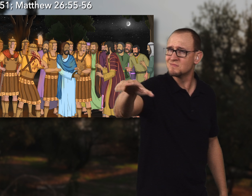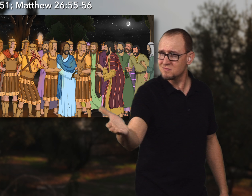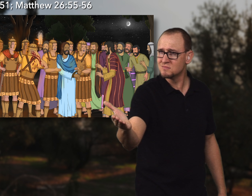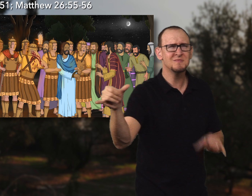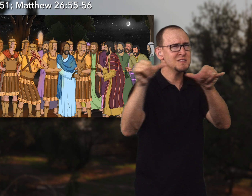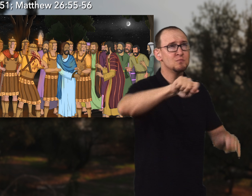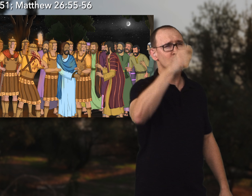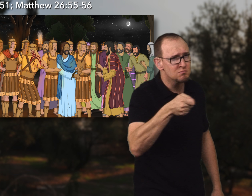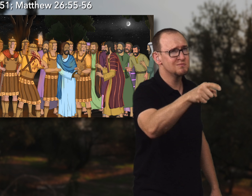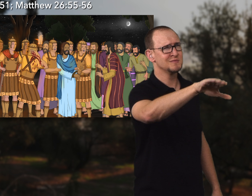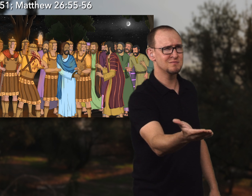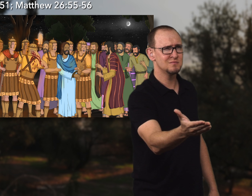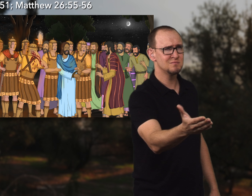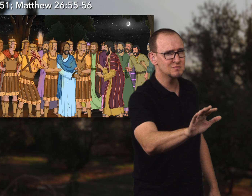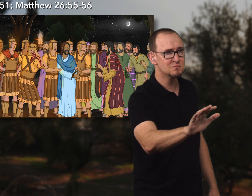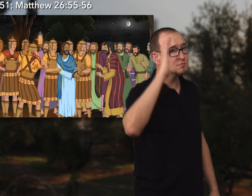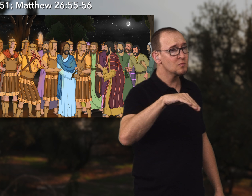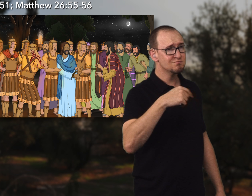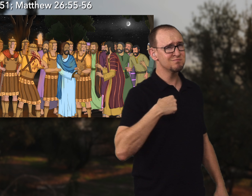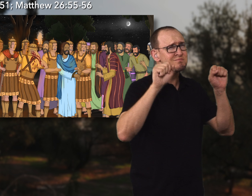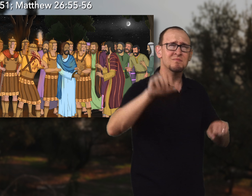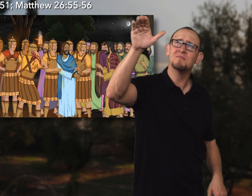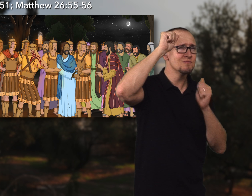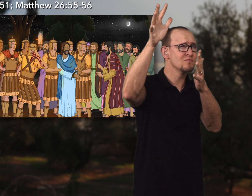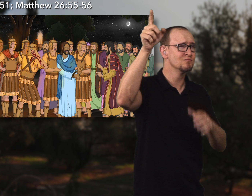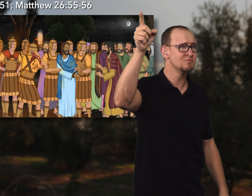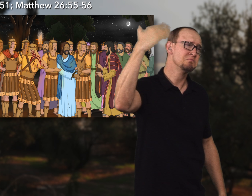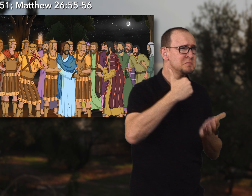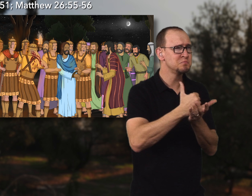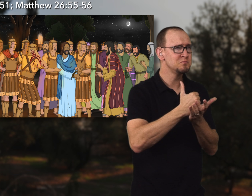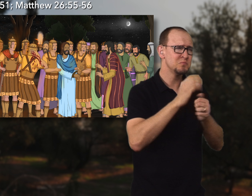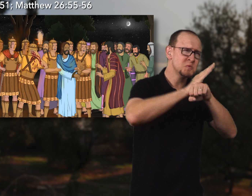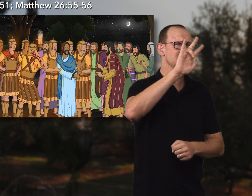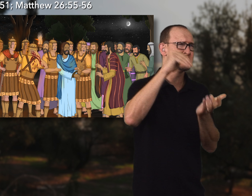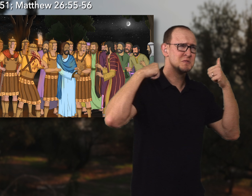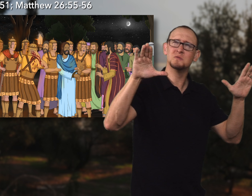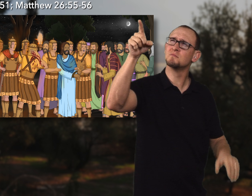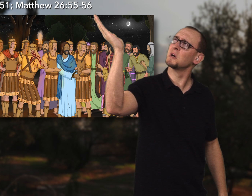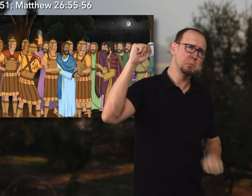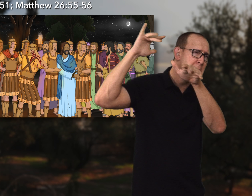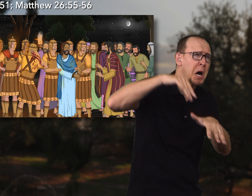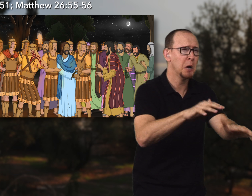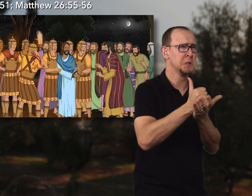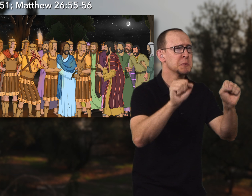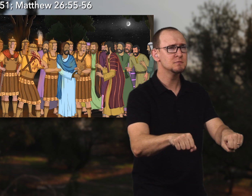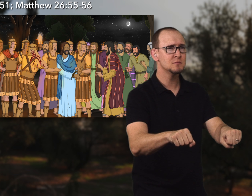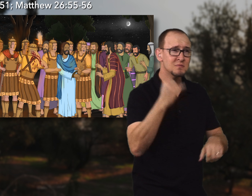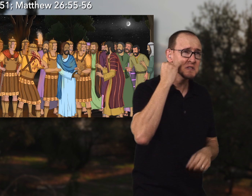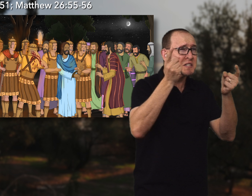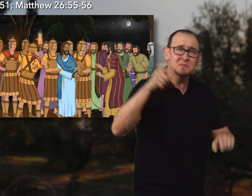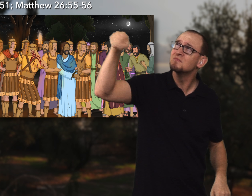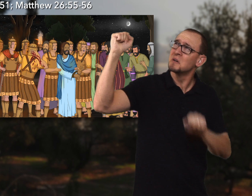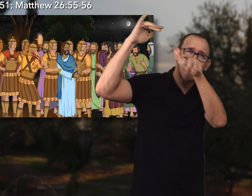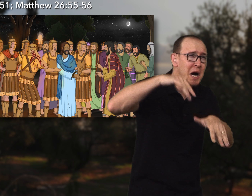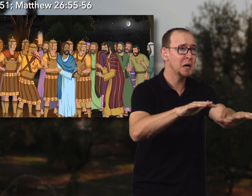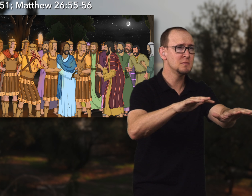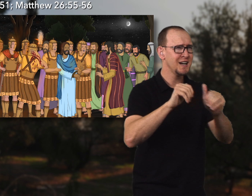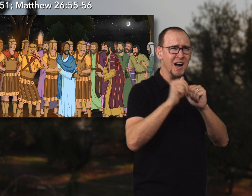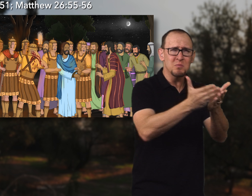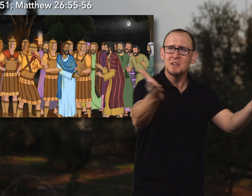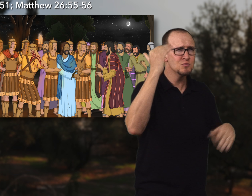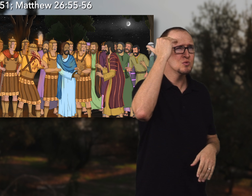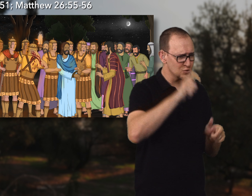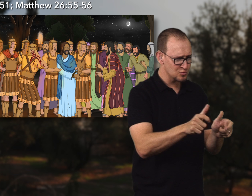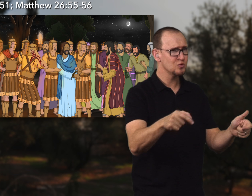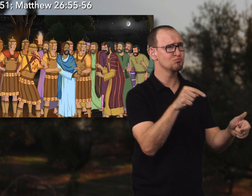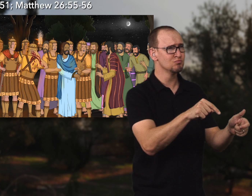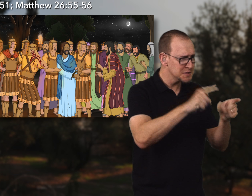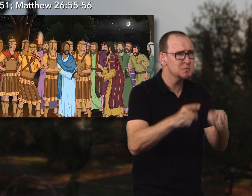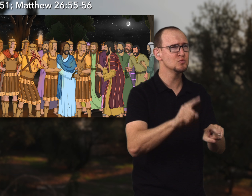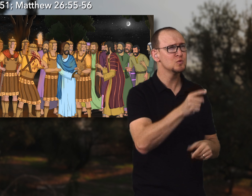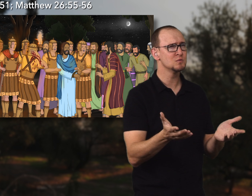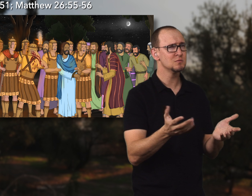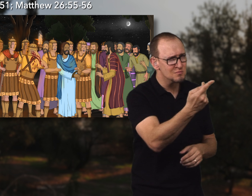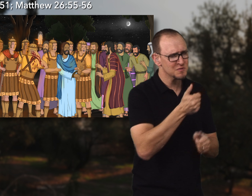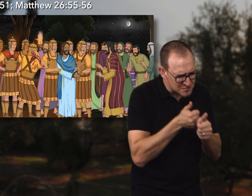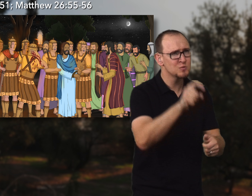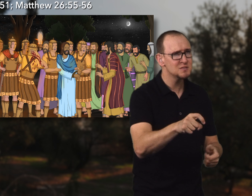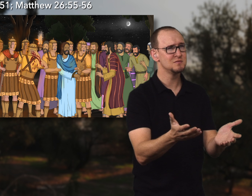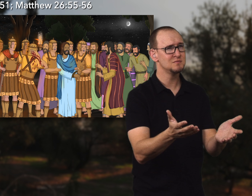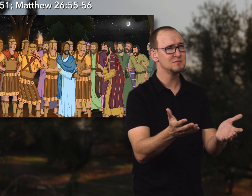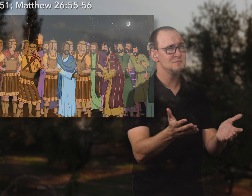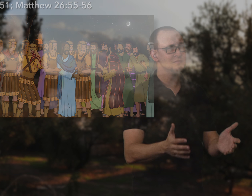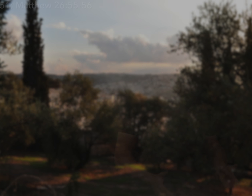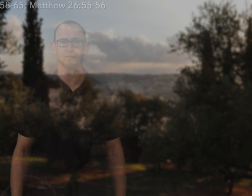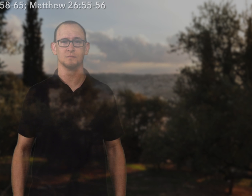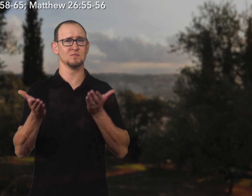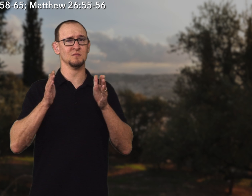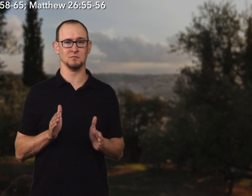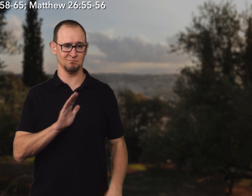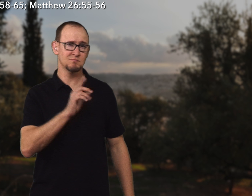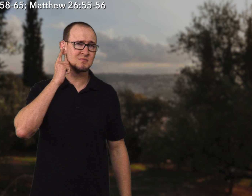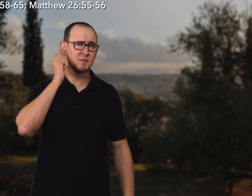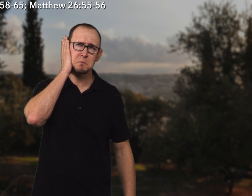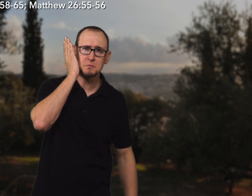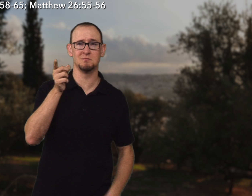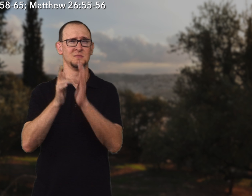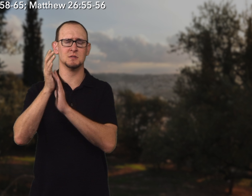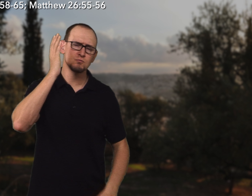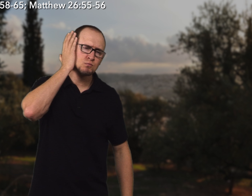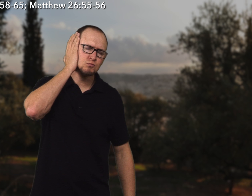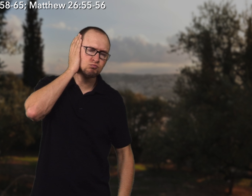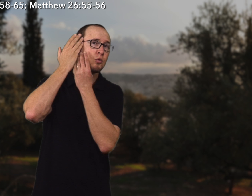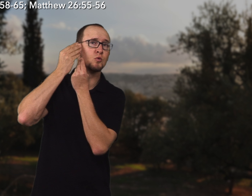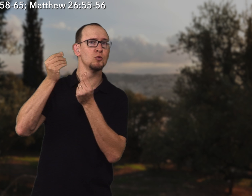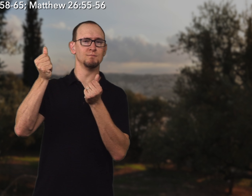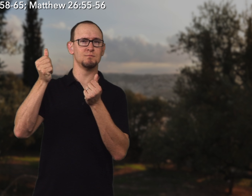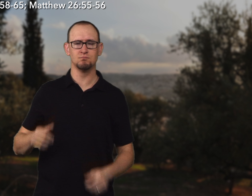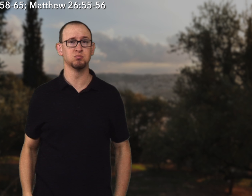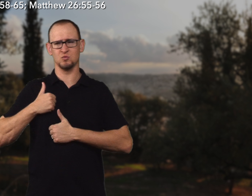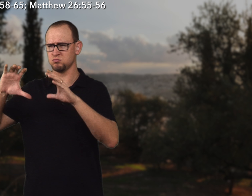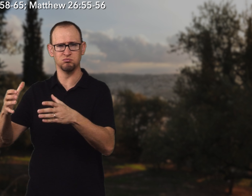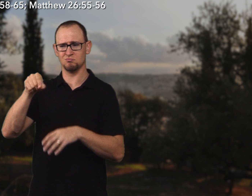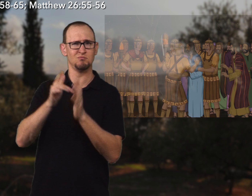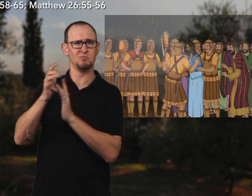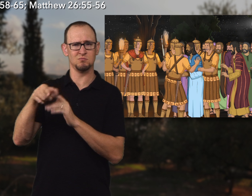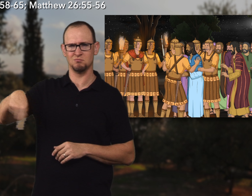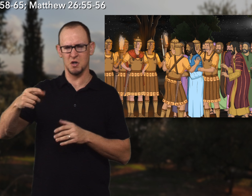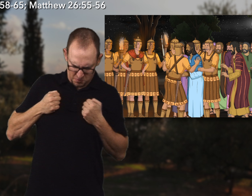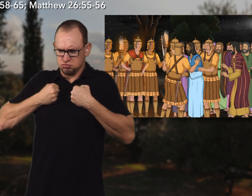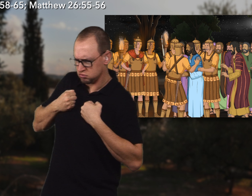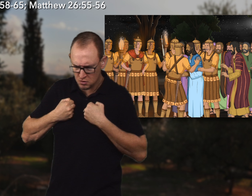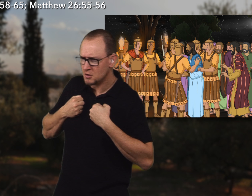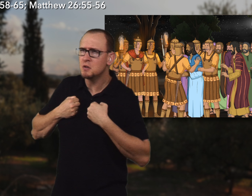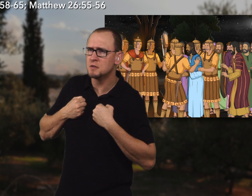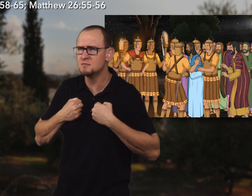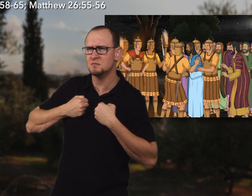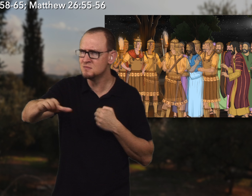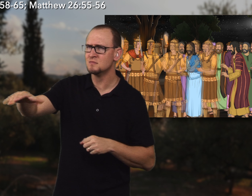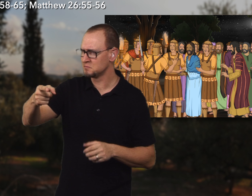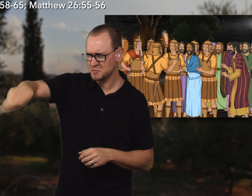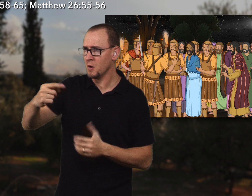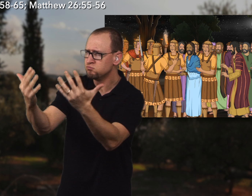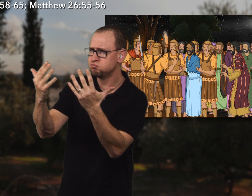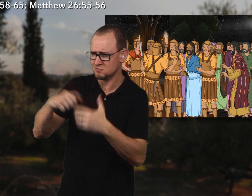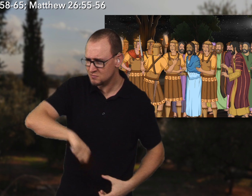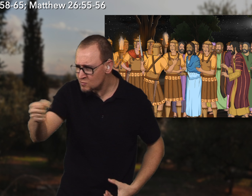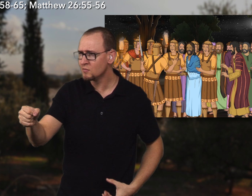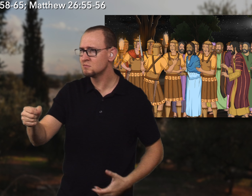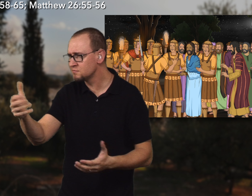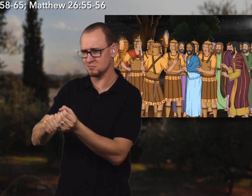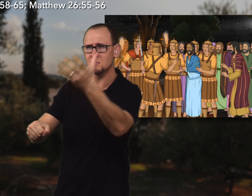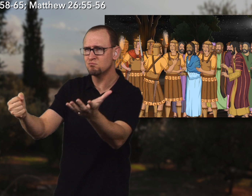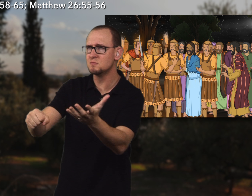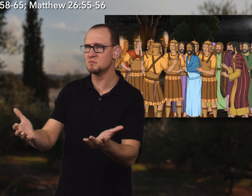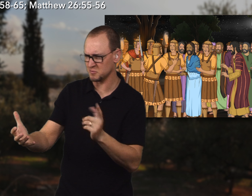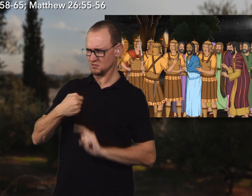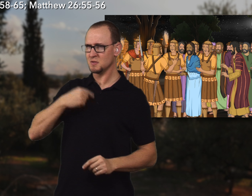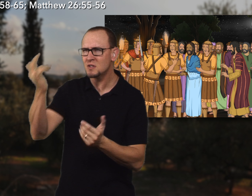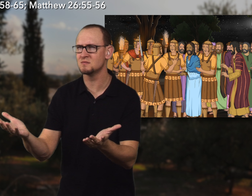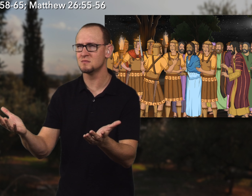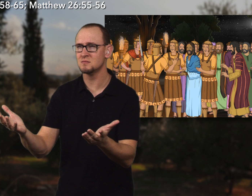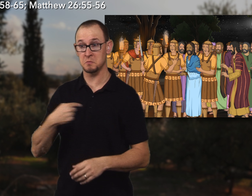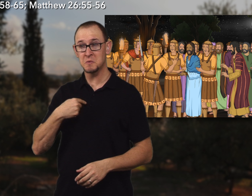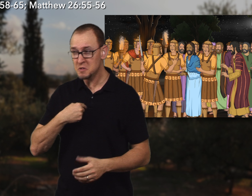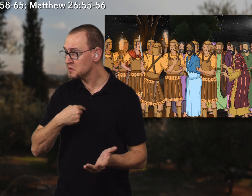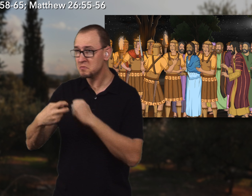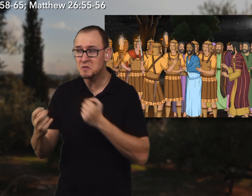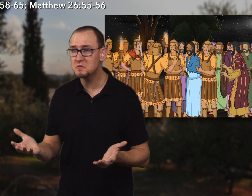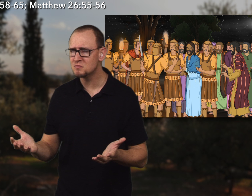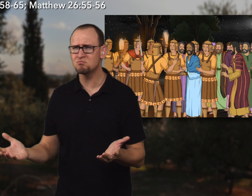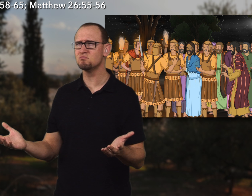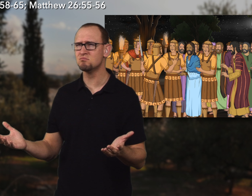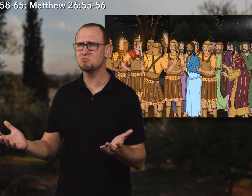But this has all happened so that the writings of the prophets would be fulfilled.” Then all the disciples deserted Him and fled.